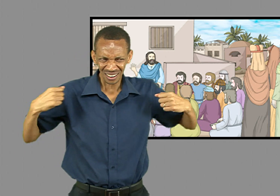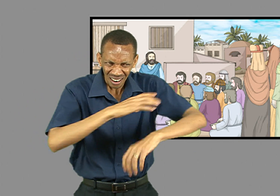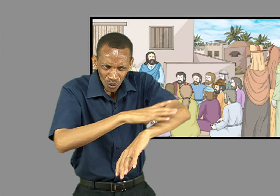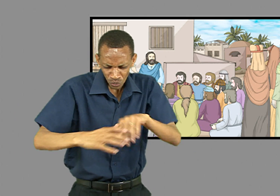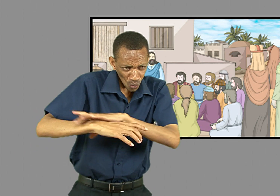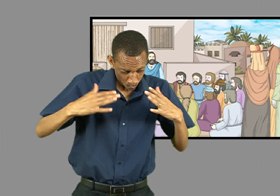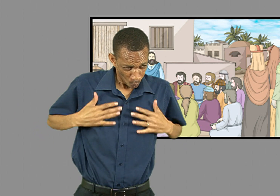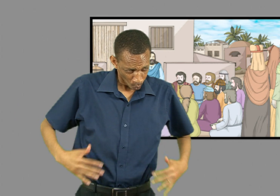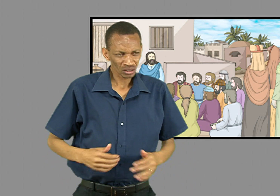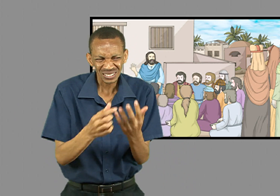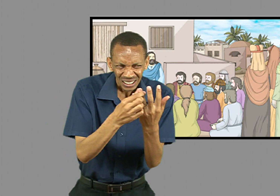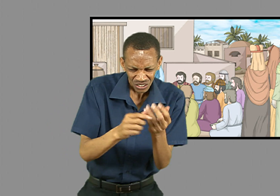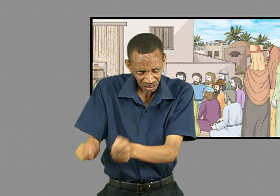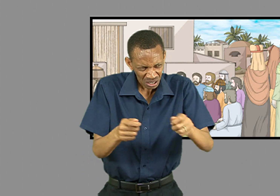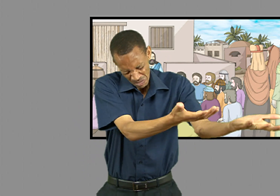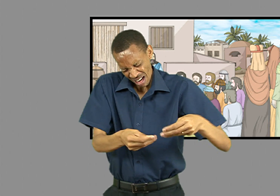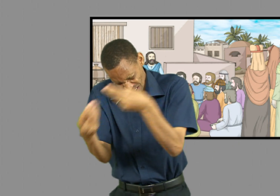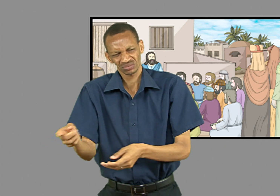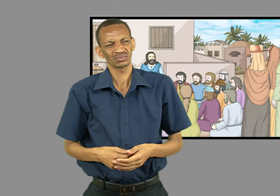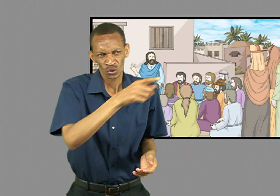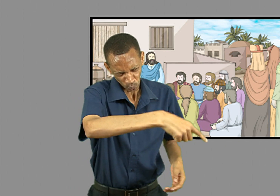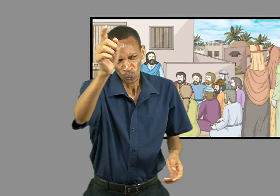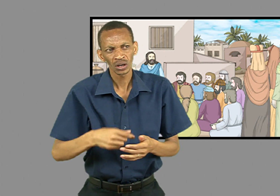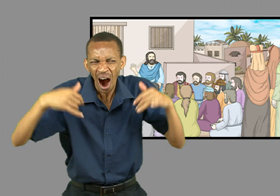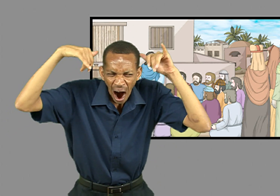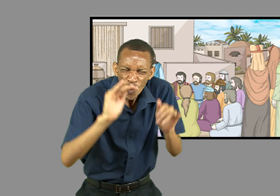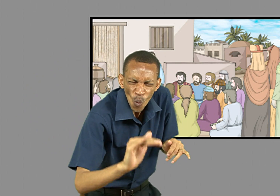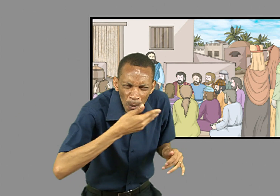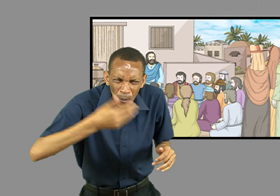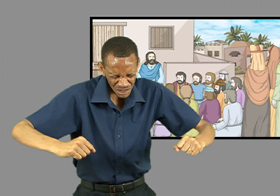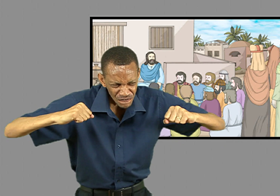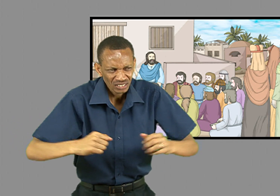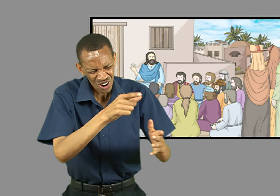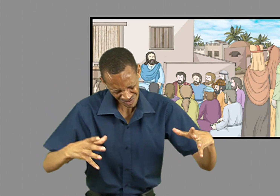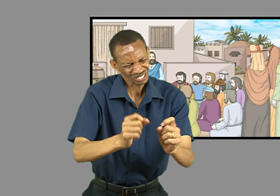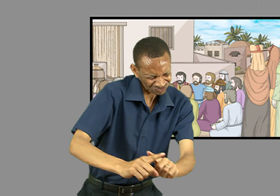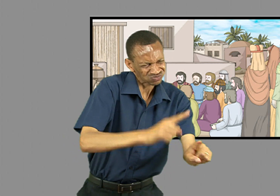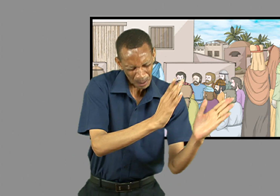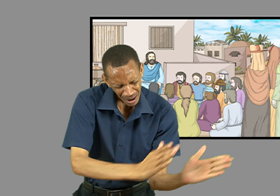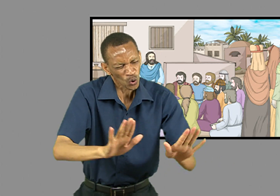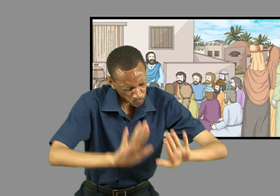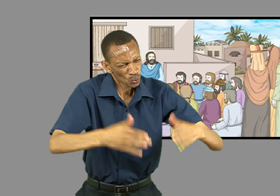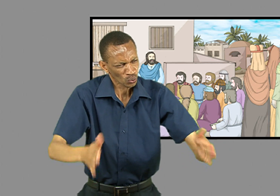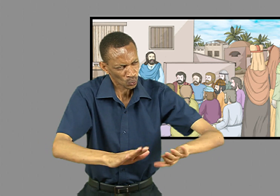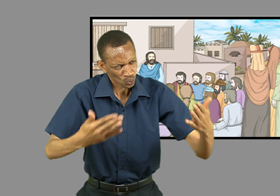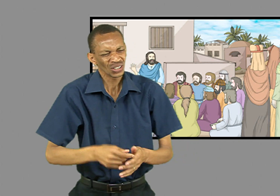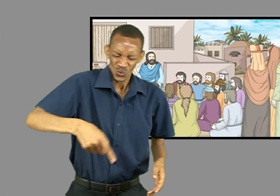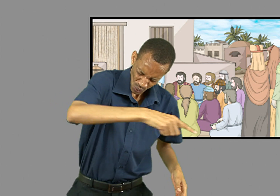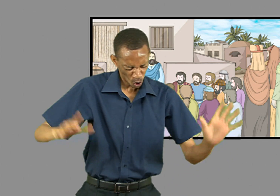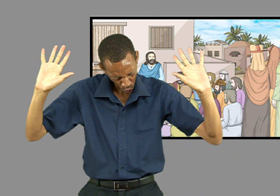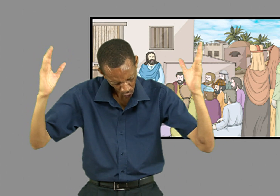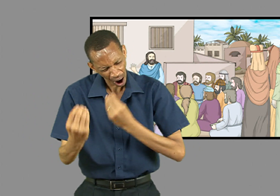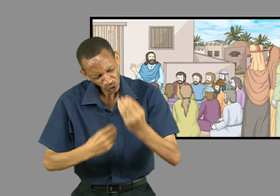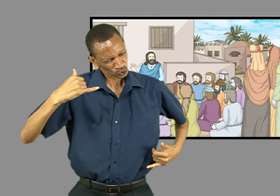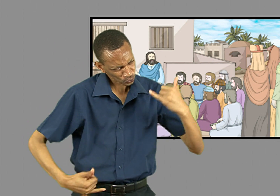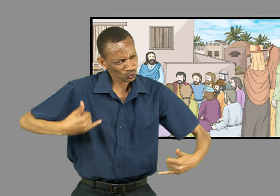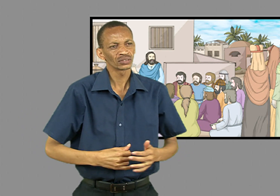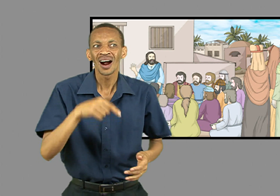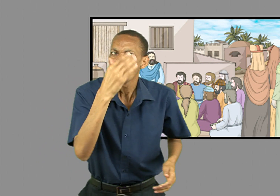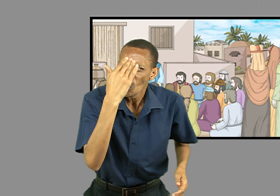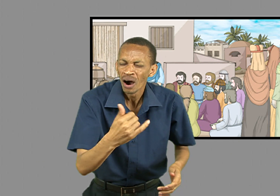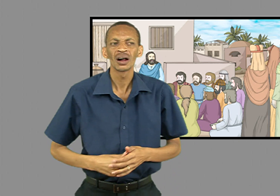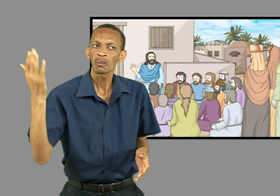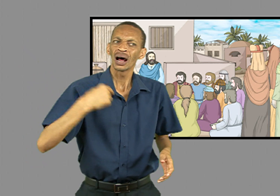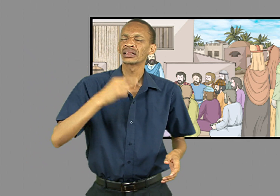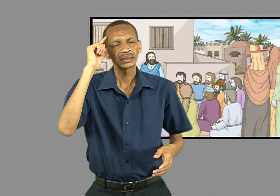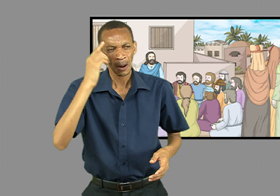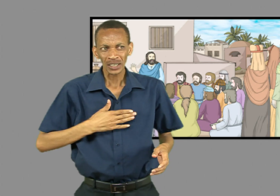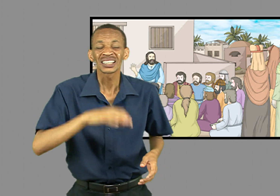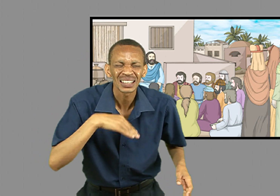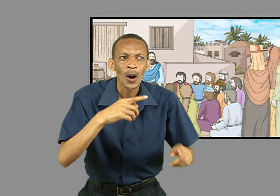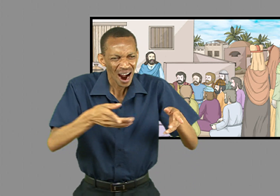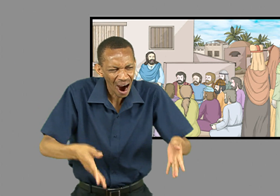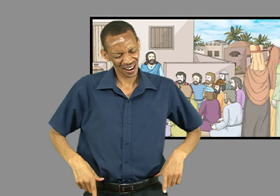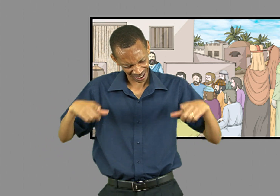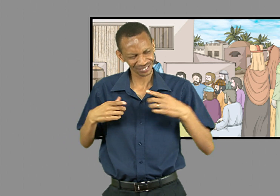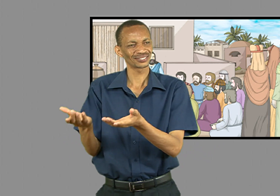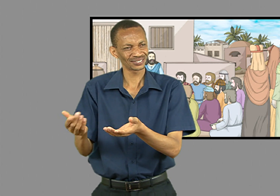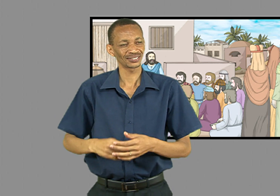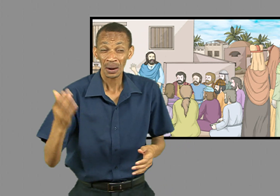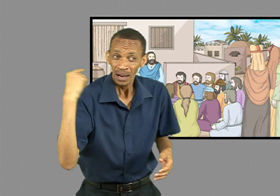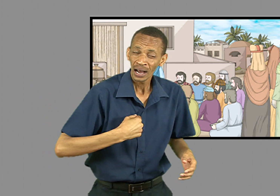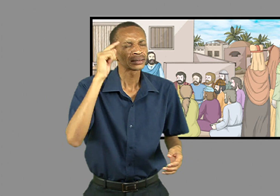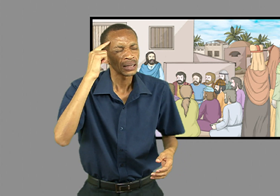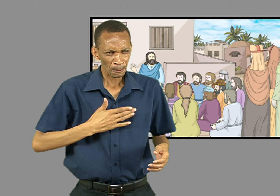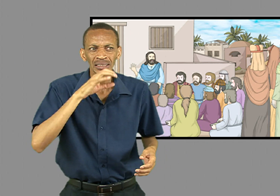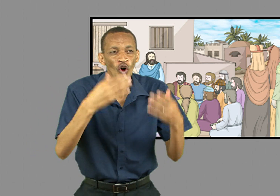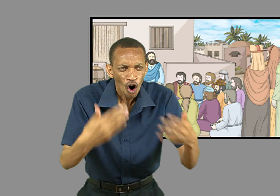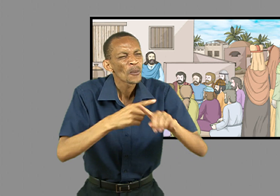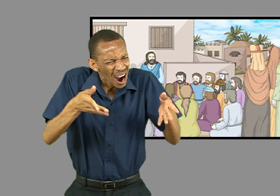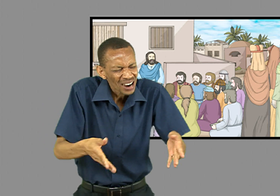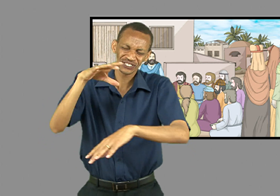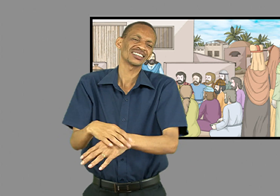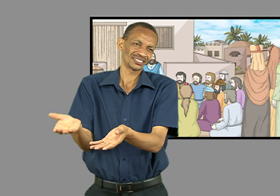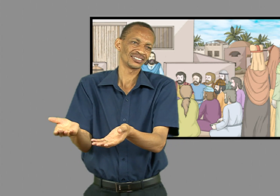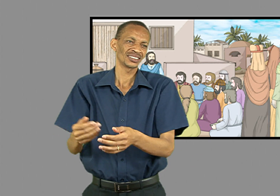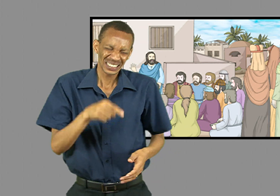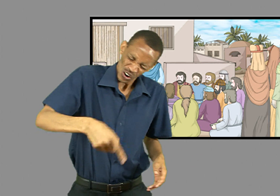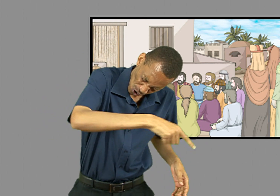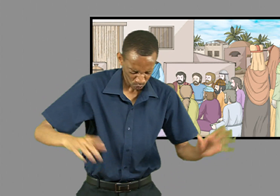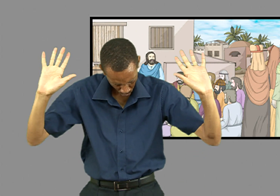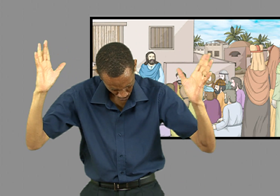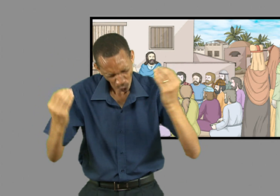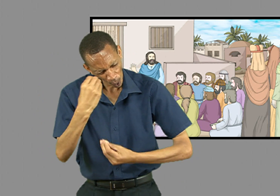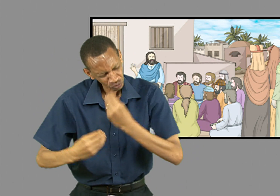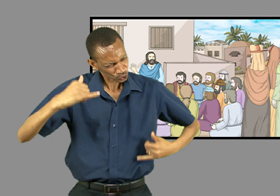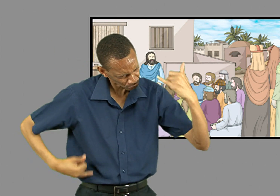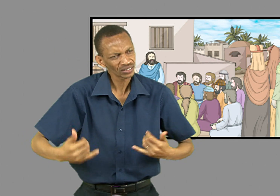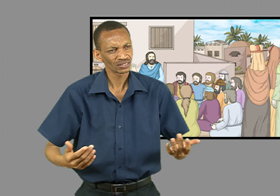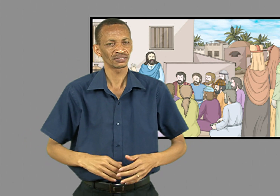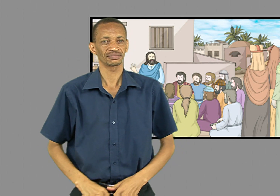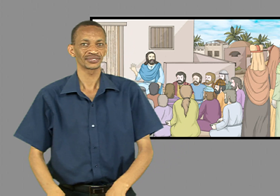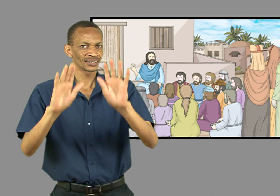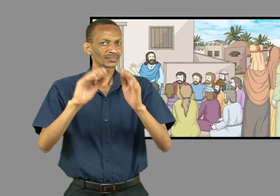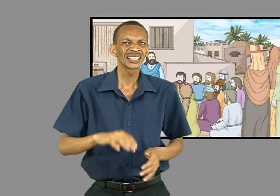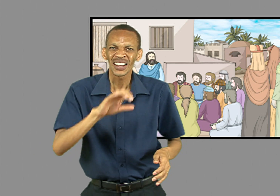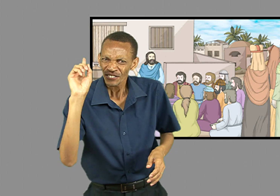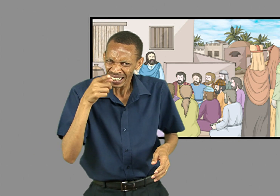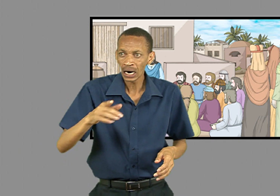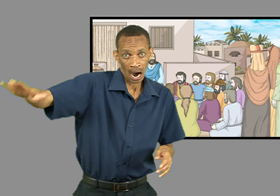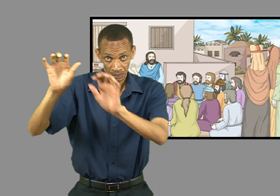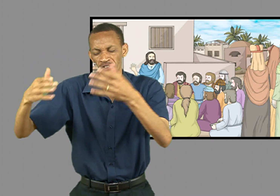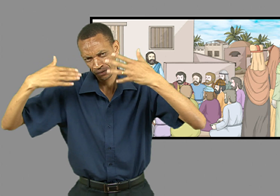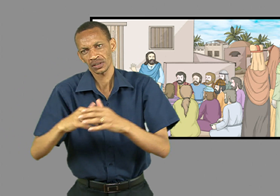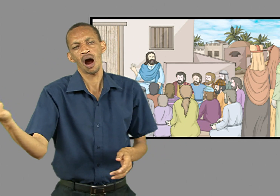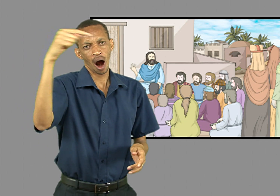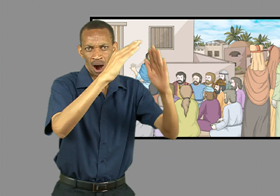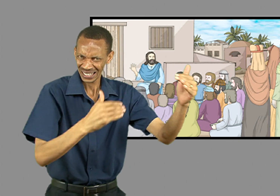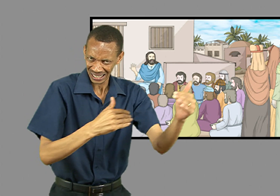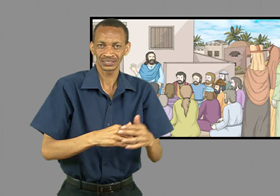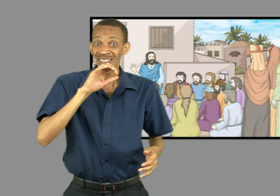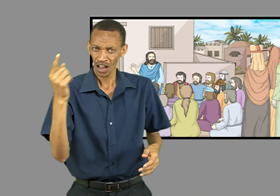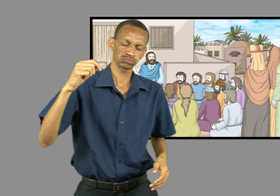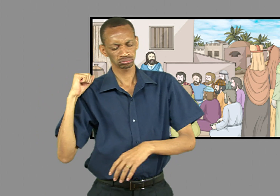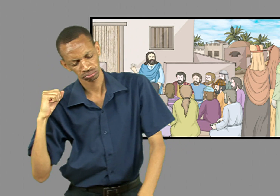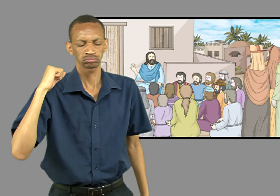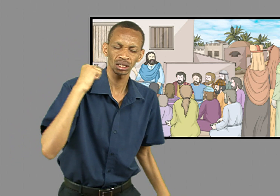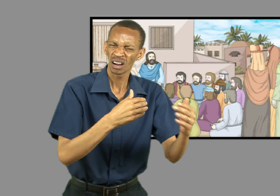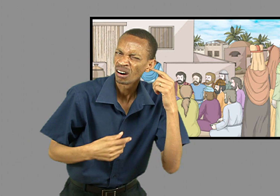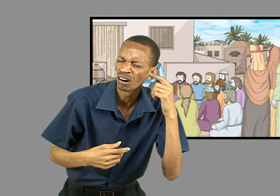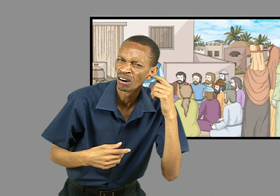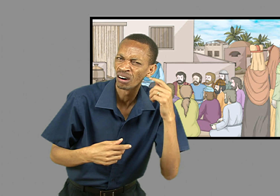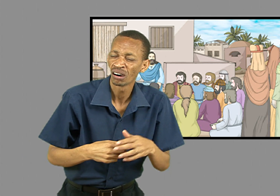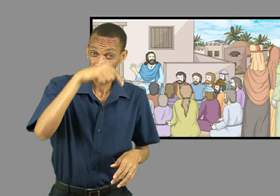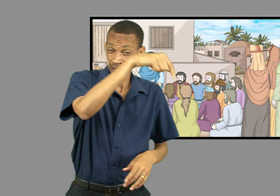Bring the best robe and put it on him. Put a ring on his finger and sandals on his feet. Bring the fattened calf and kill it. Let us feast and celebrate. For this son of mine was dead and is alive again!